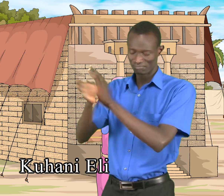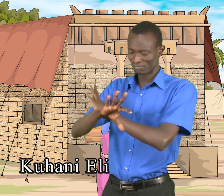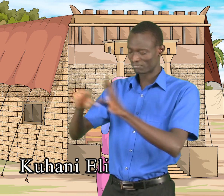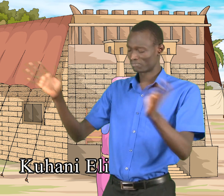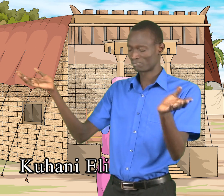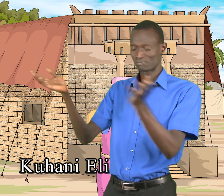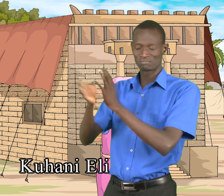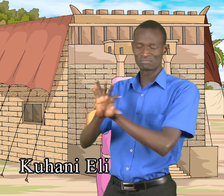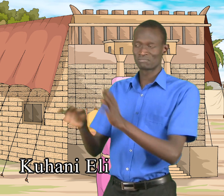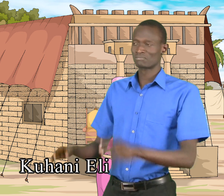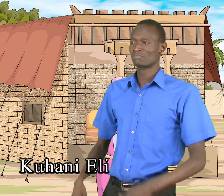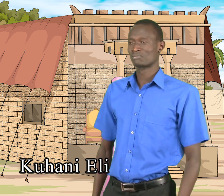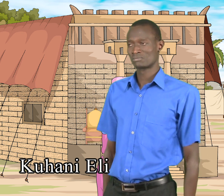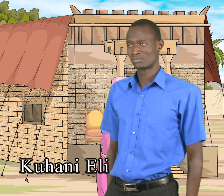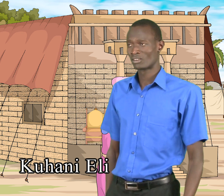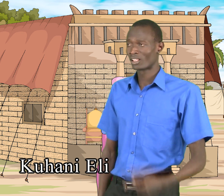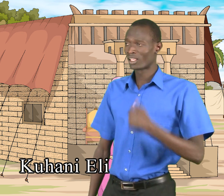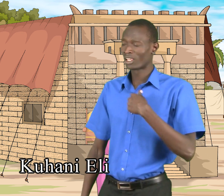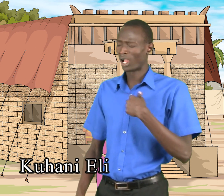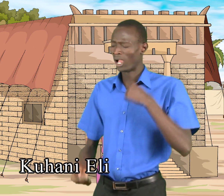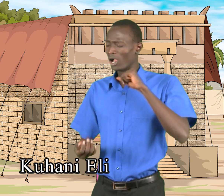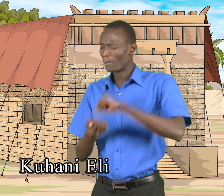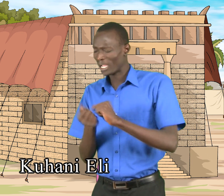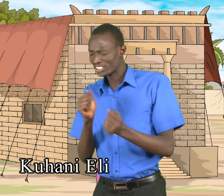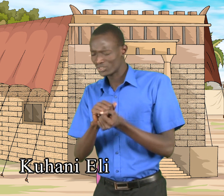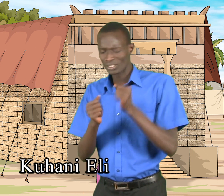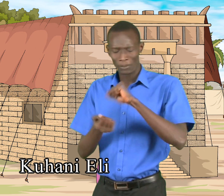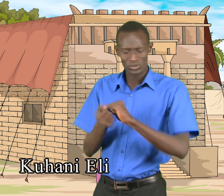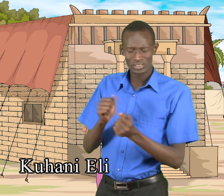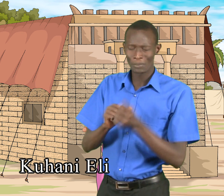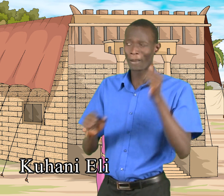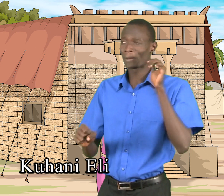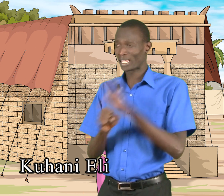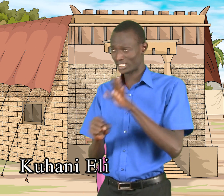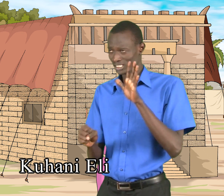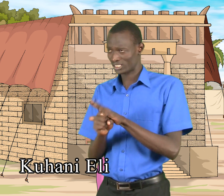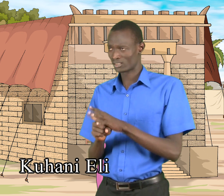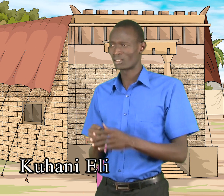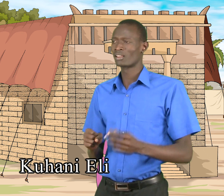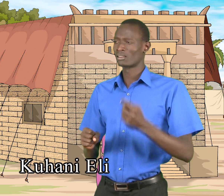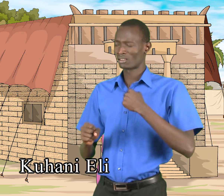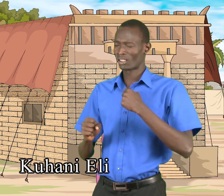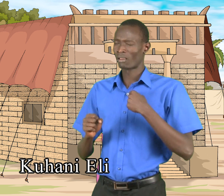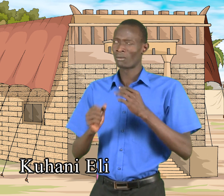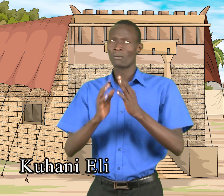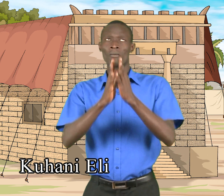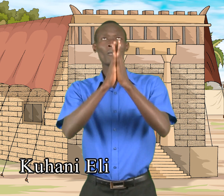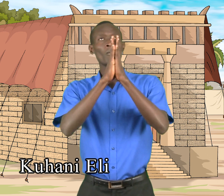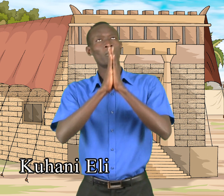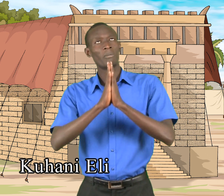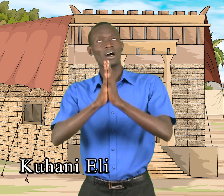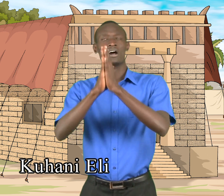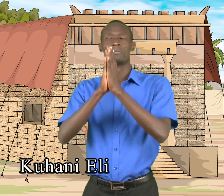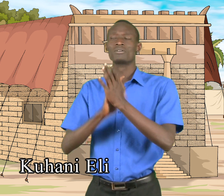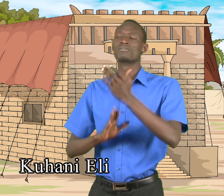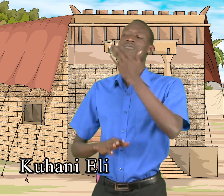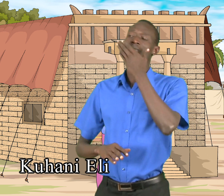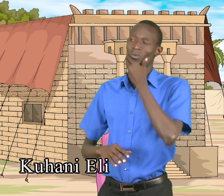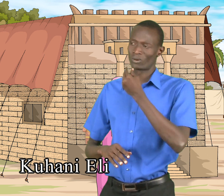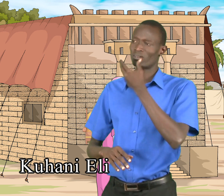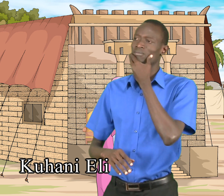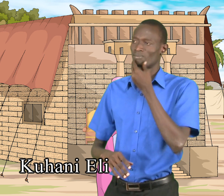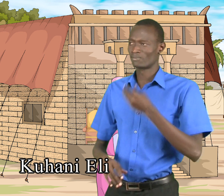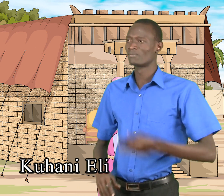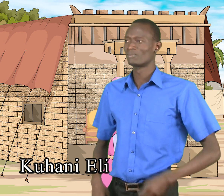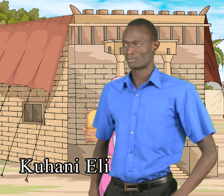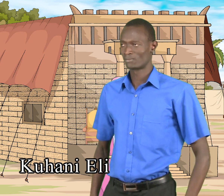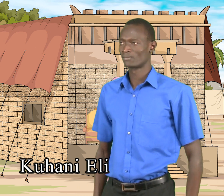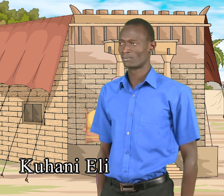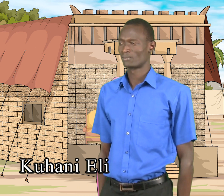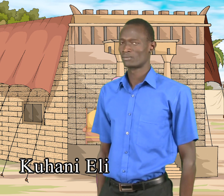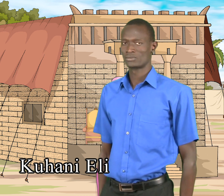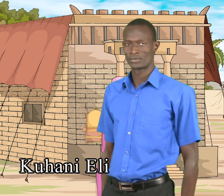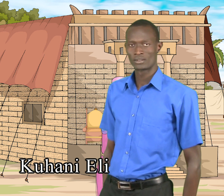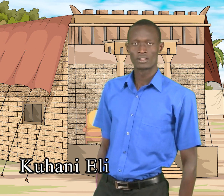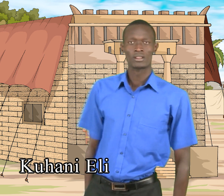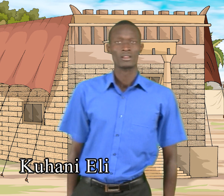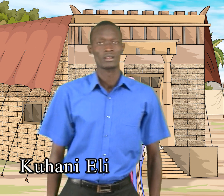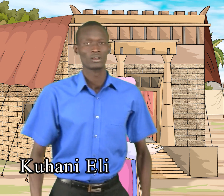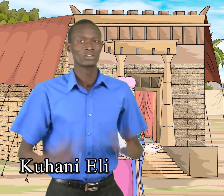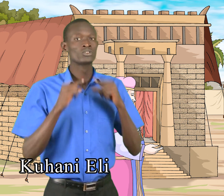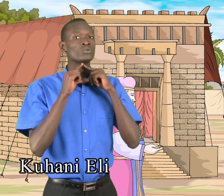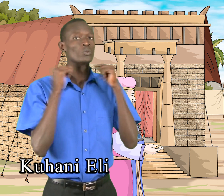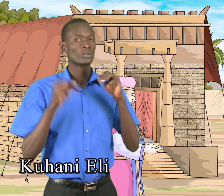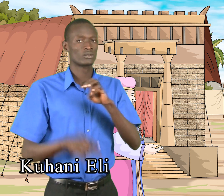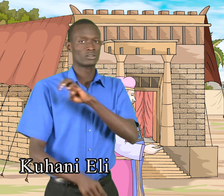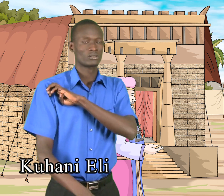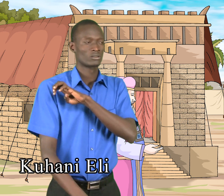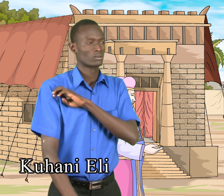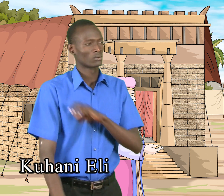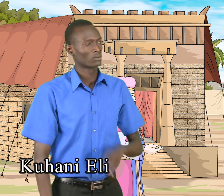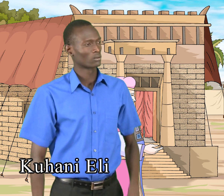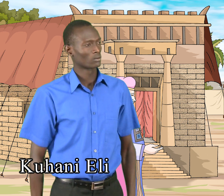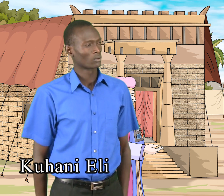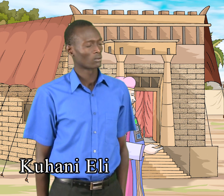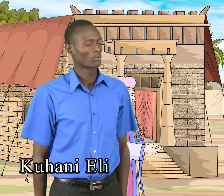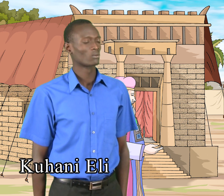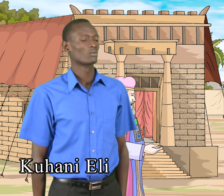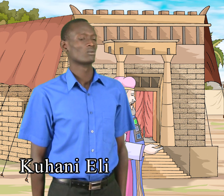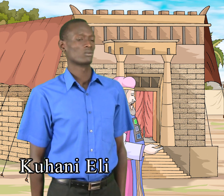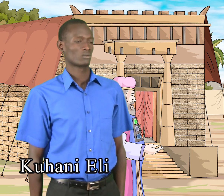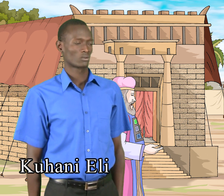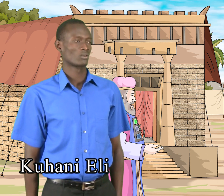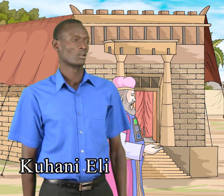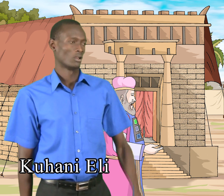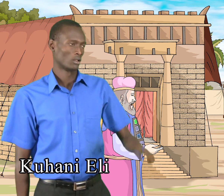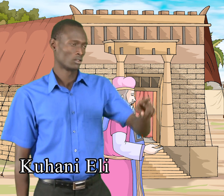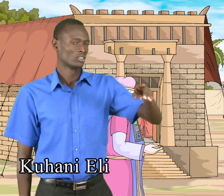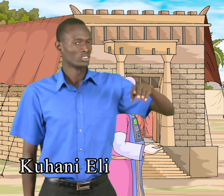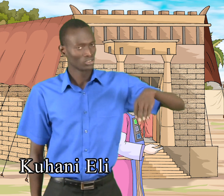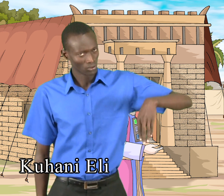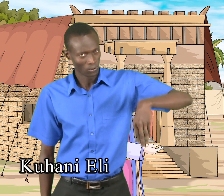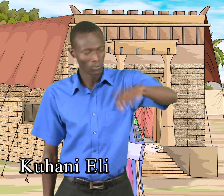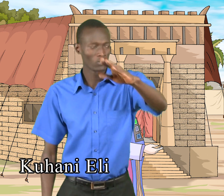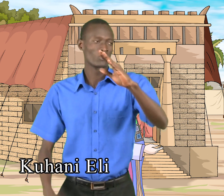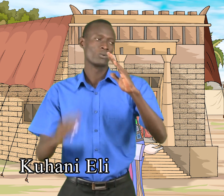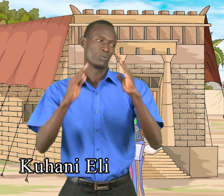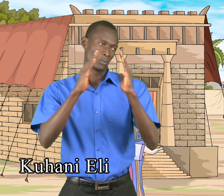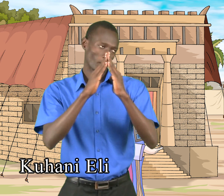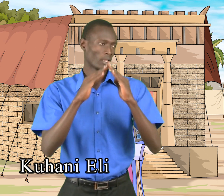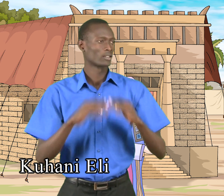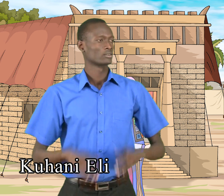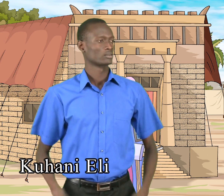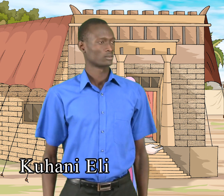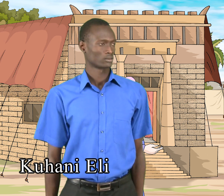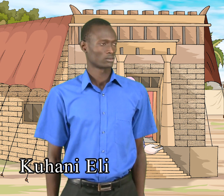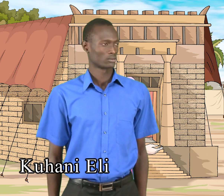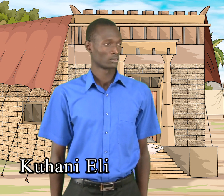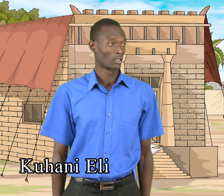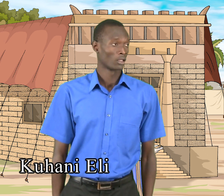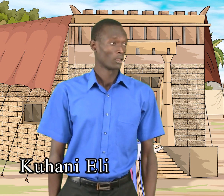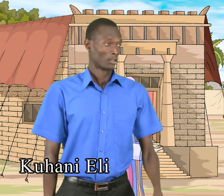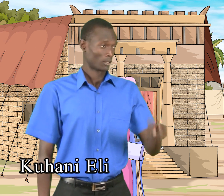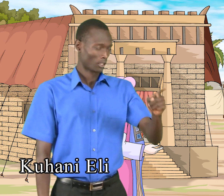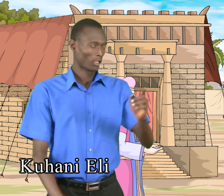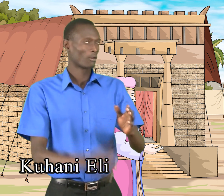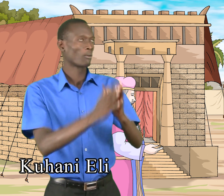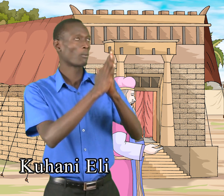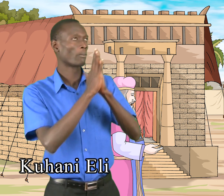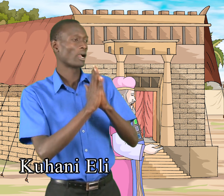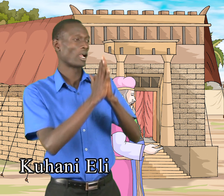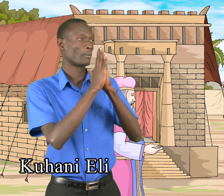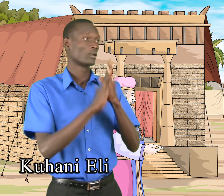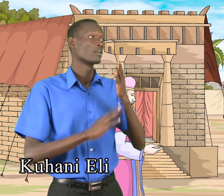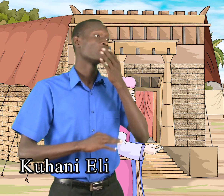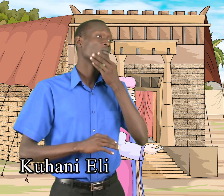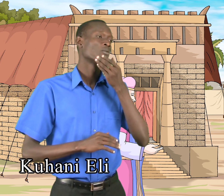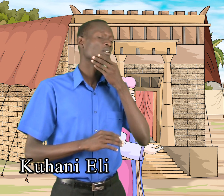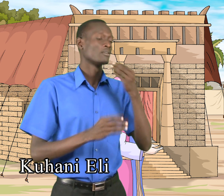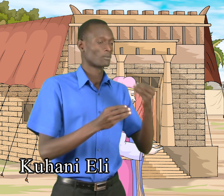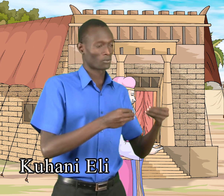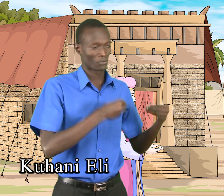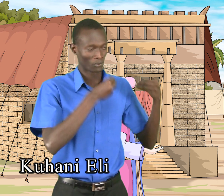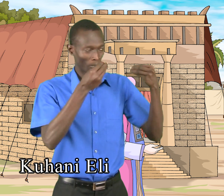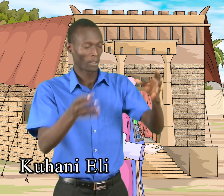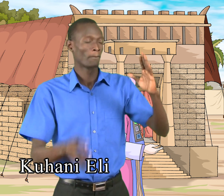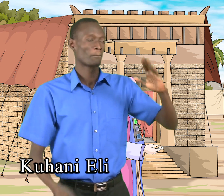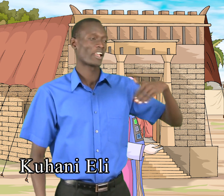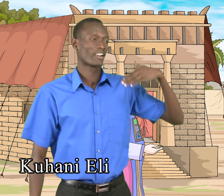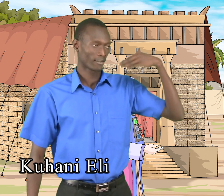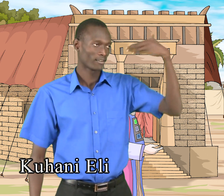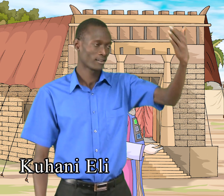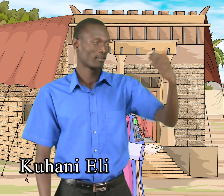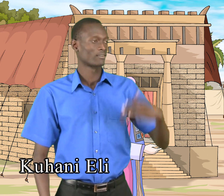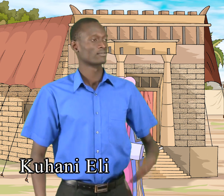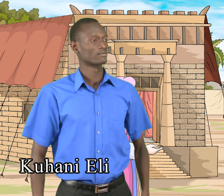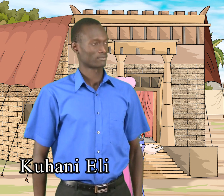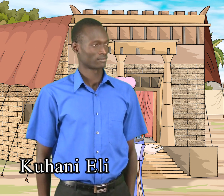Do not take your servant for a wicked woman; for all this time I have been praying out of the depth of my anguish and grief.”